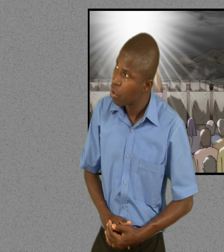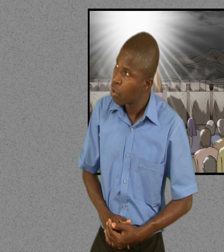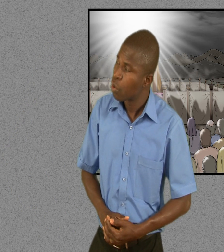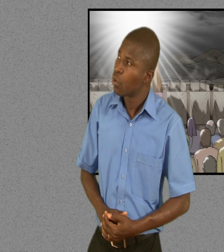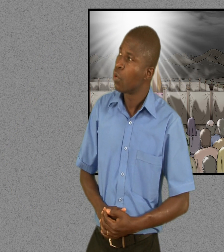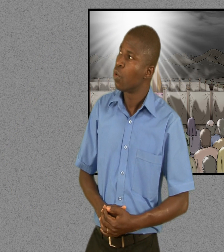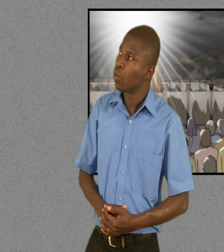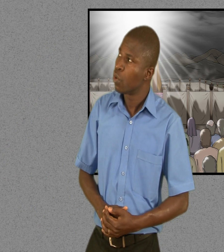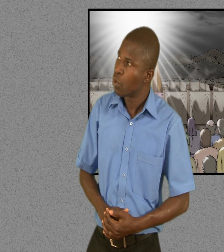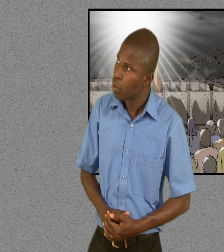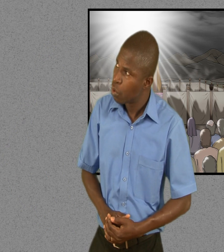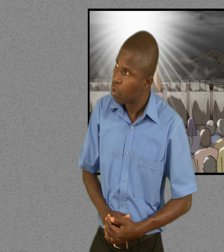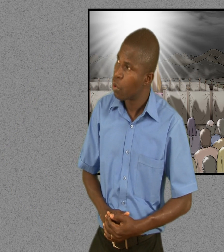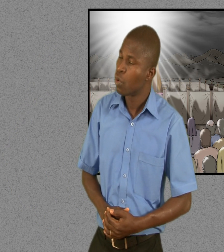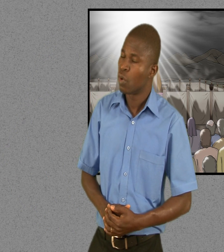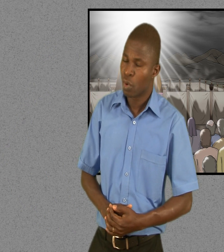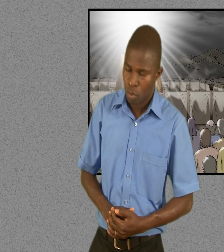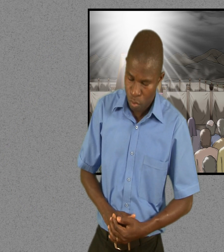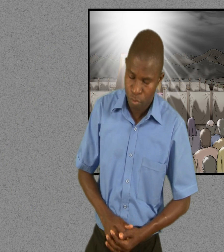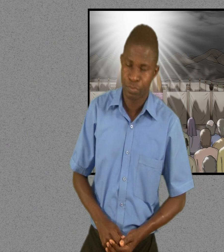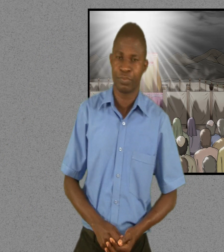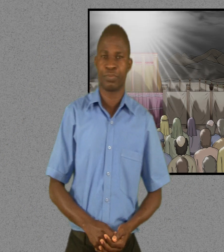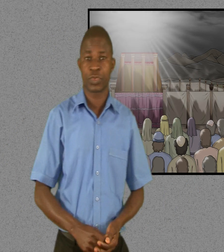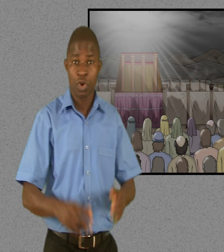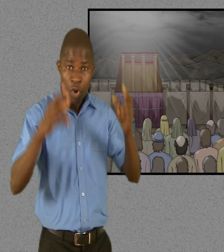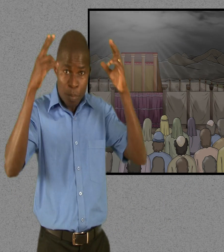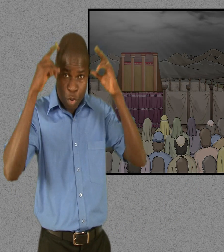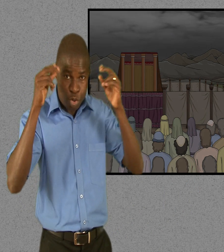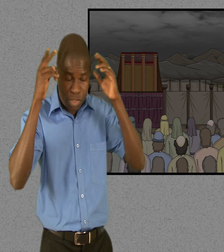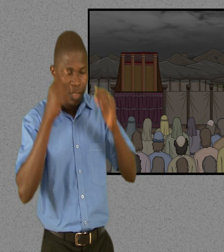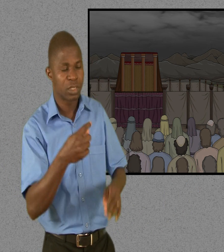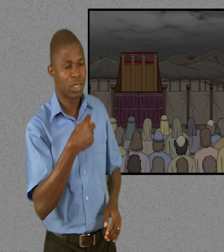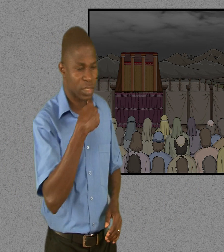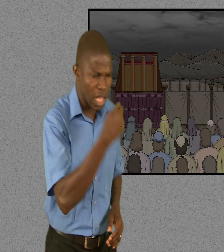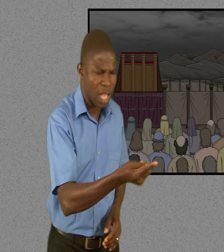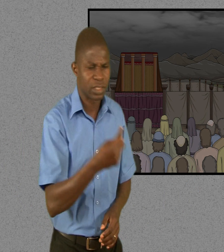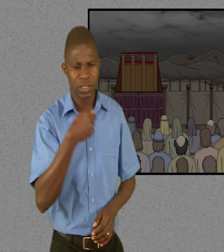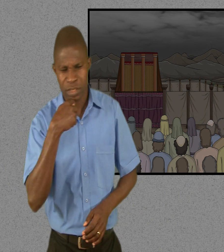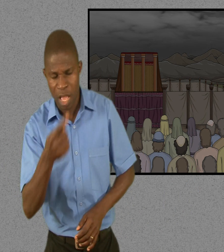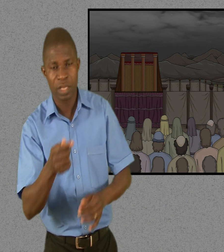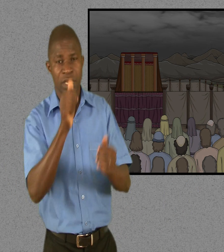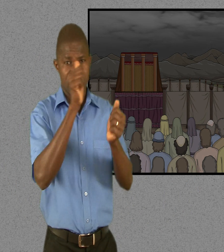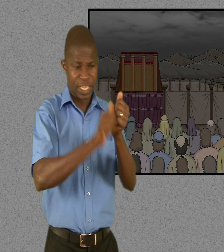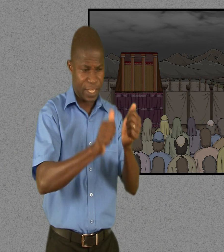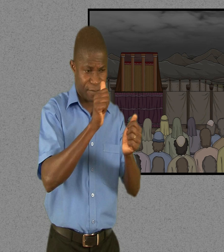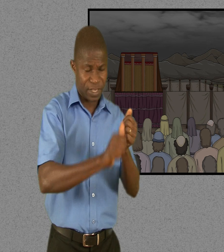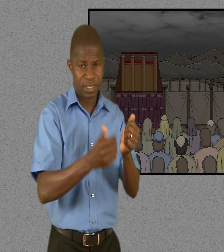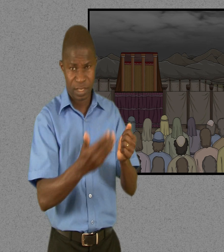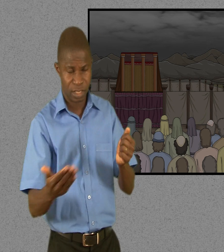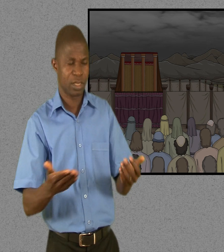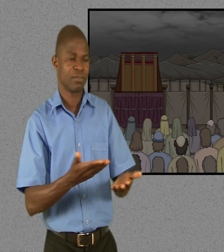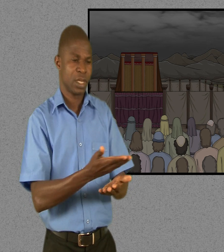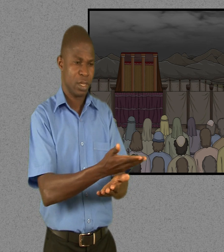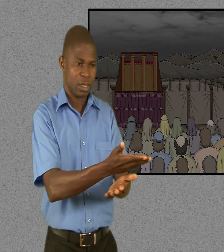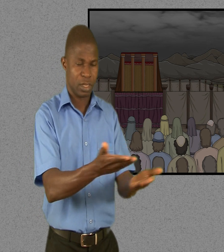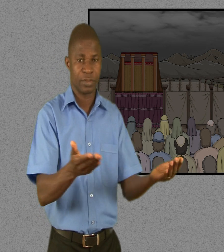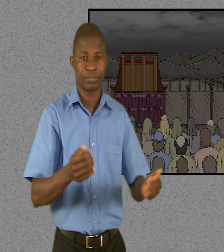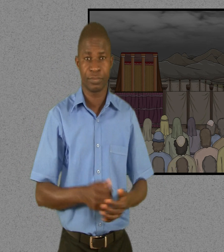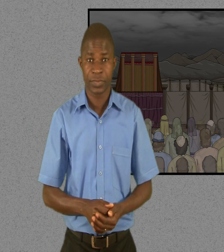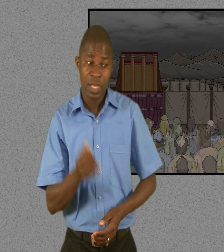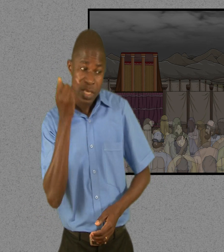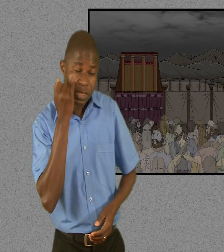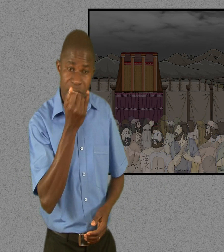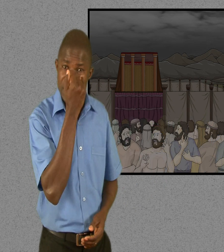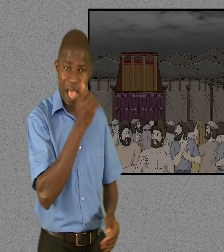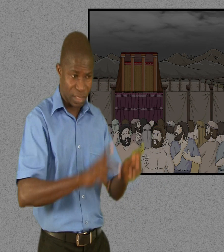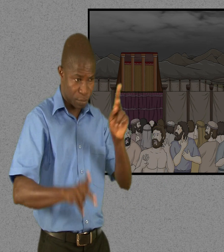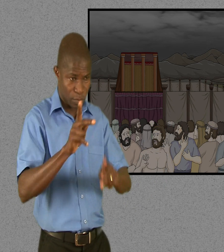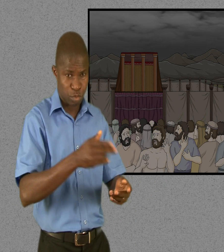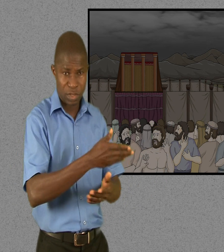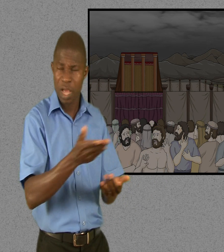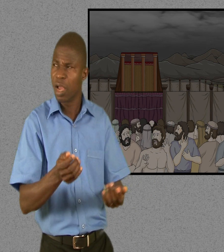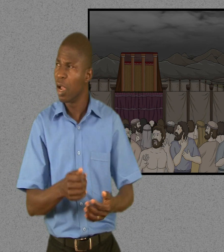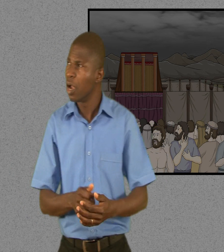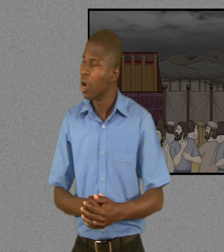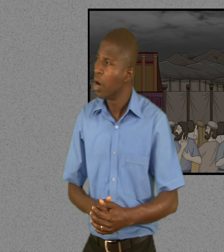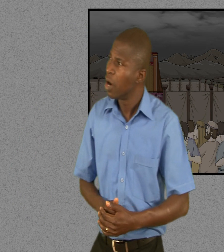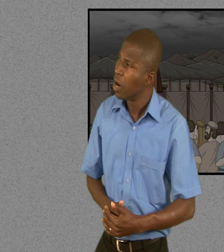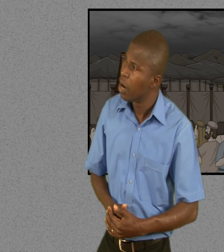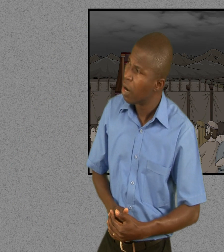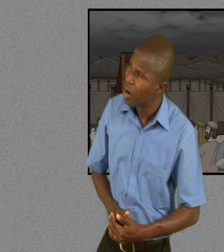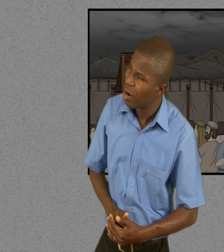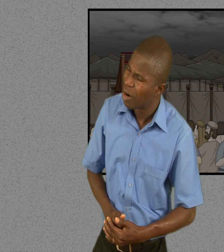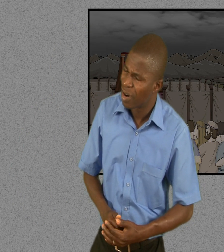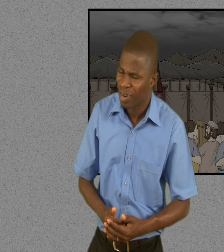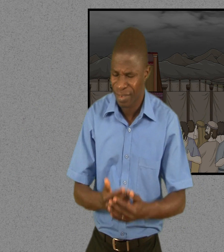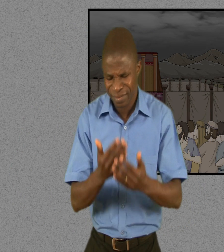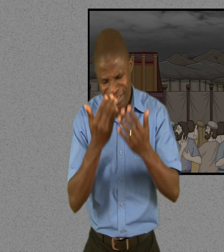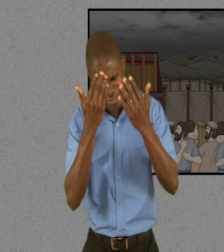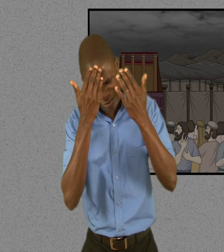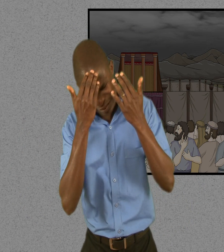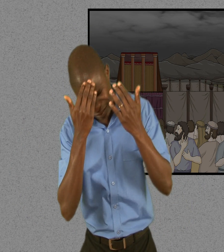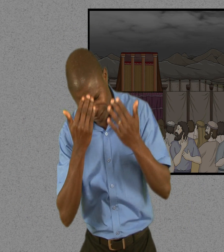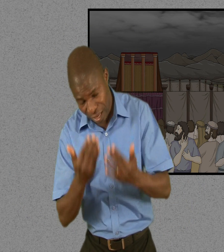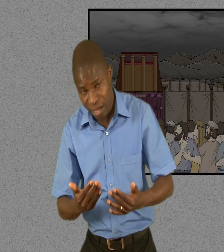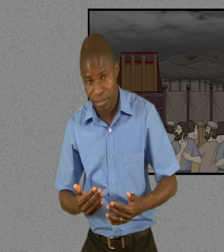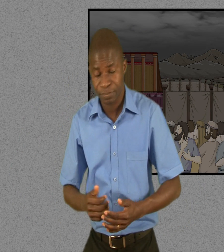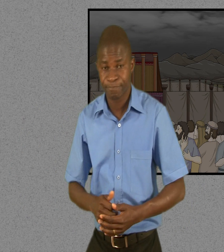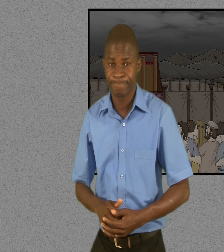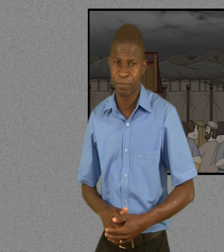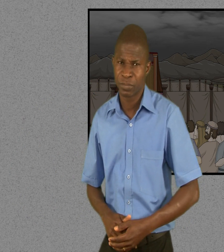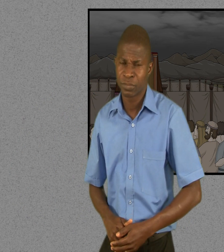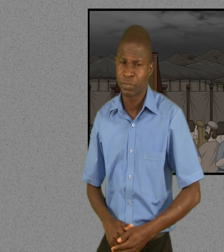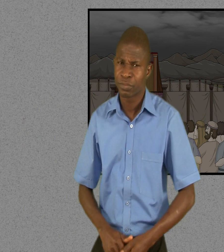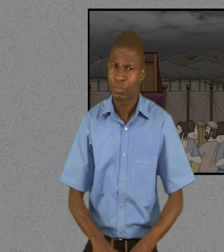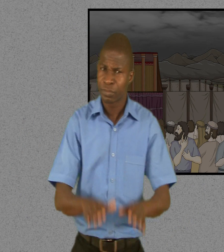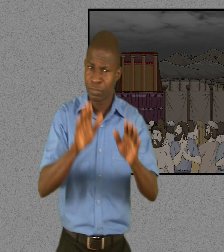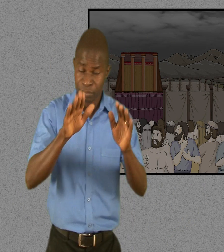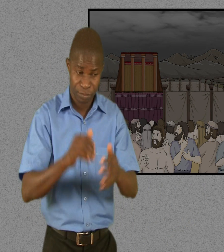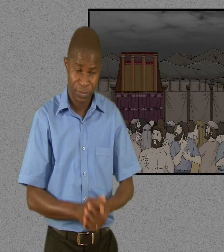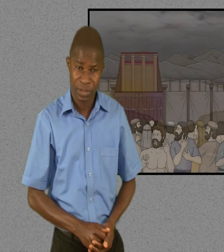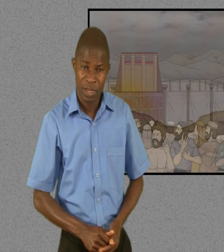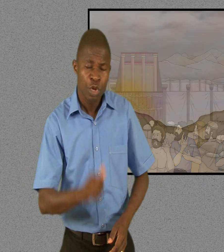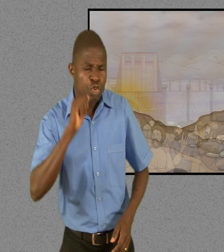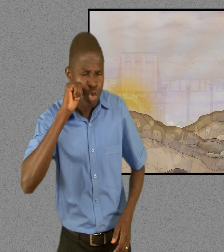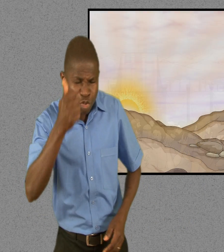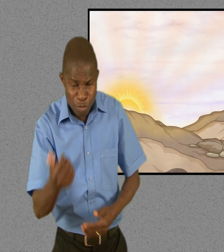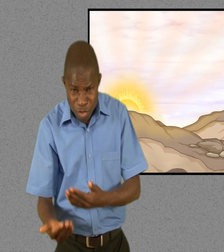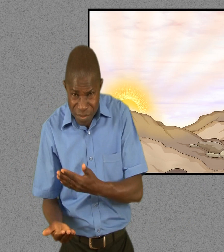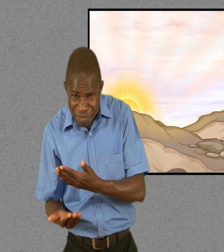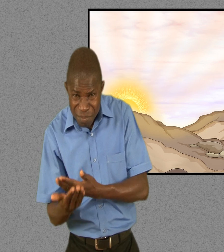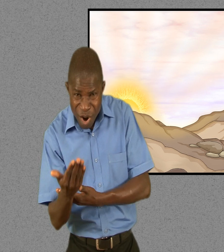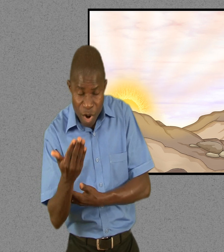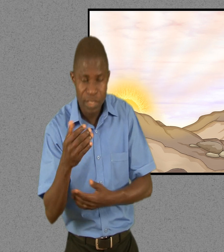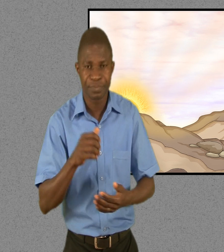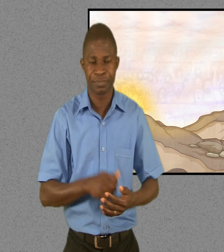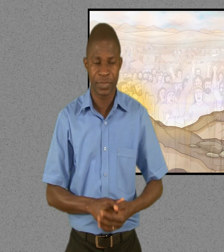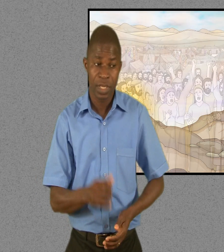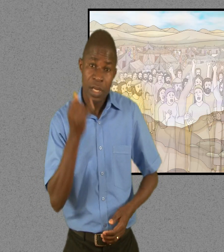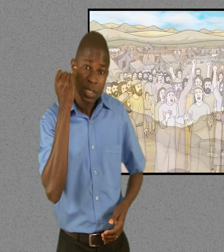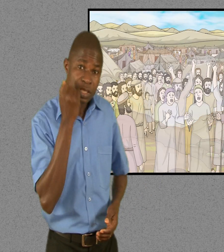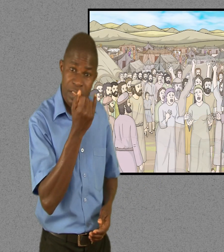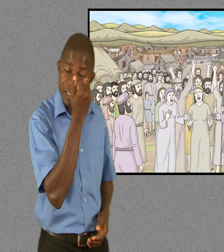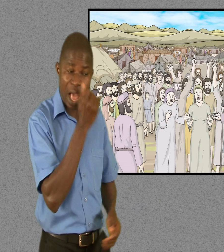And when Moses relayed these words to all the Israelites, the people mourned bitterly.